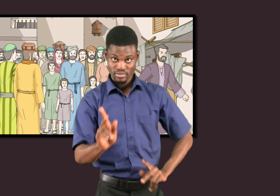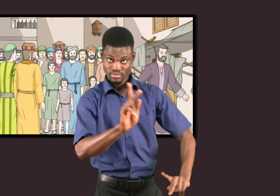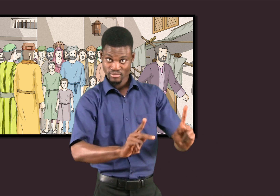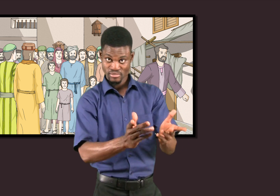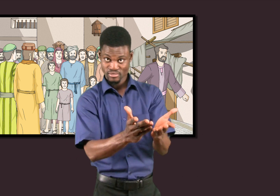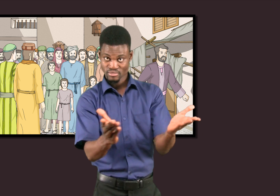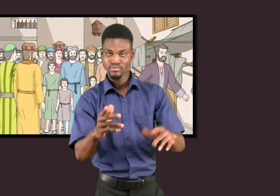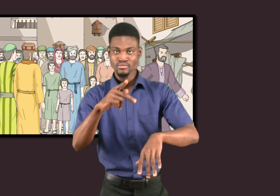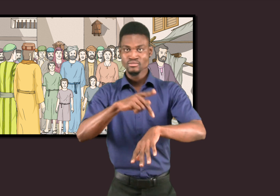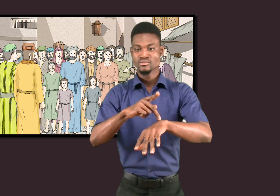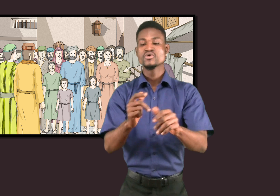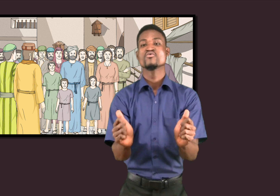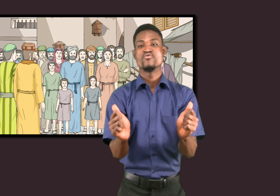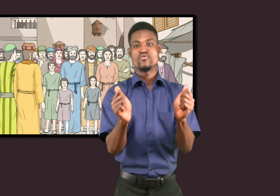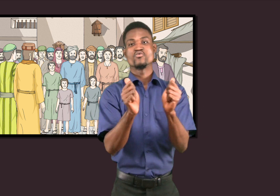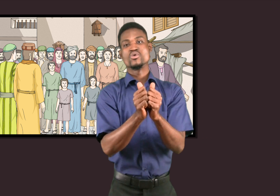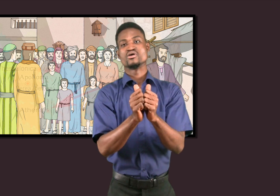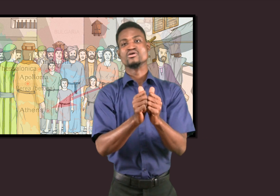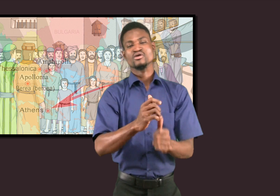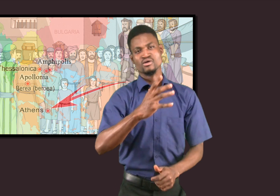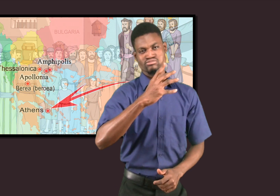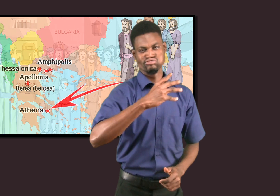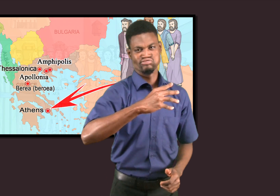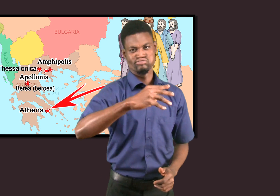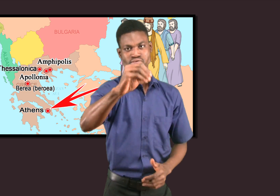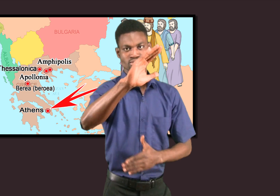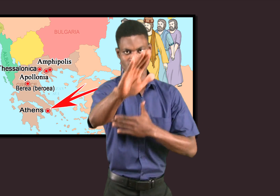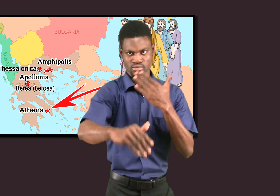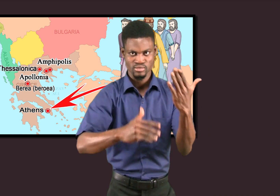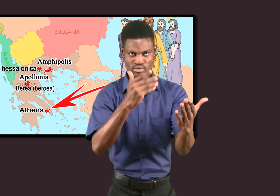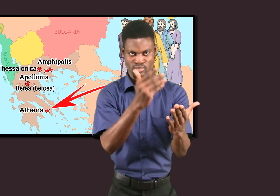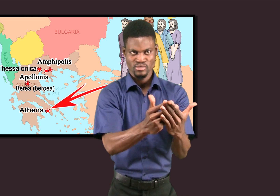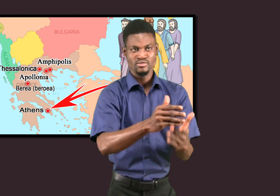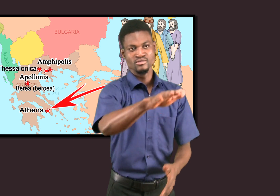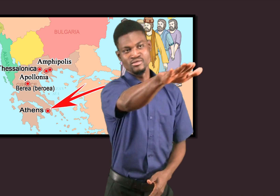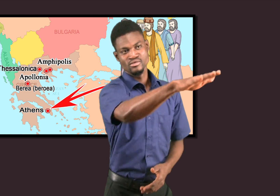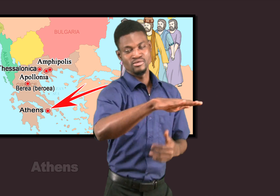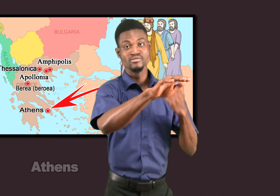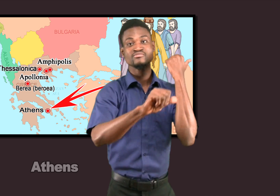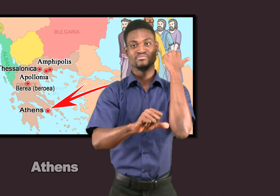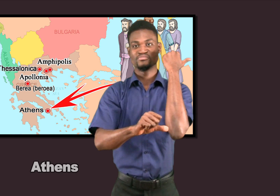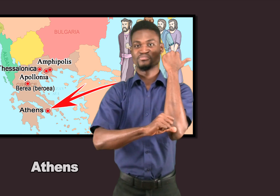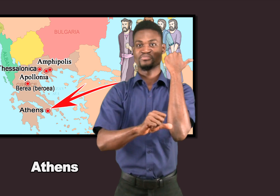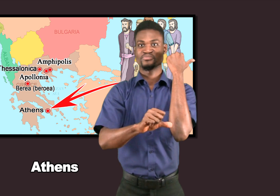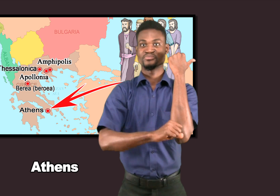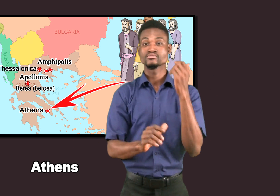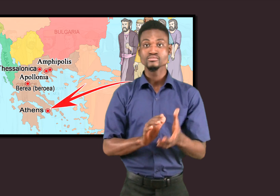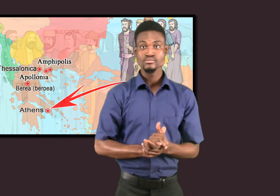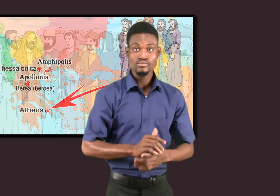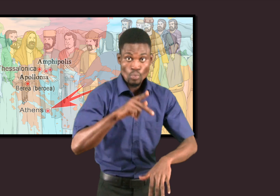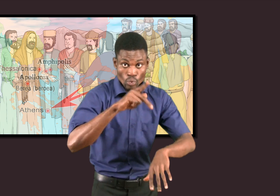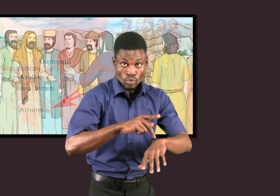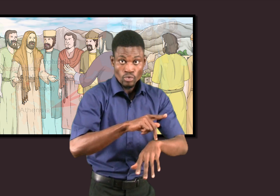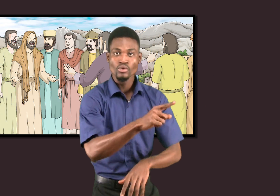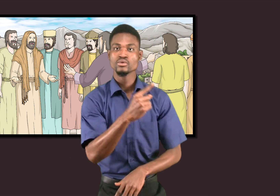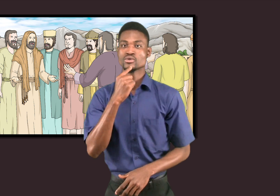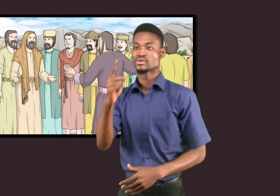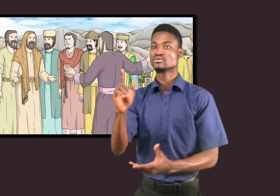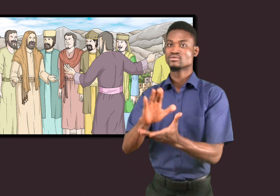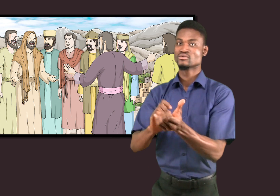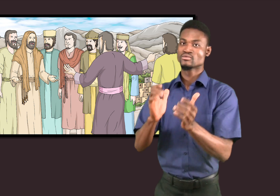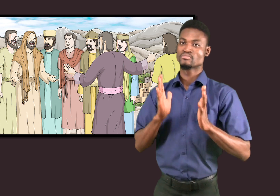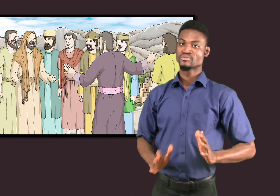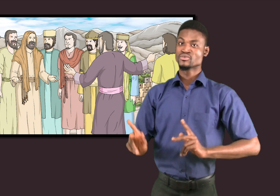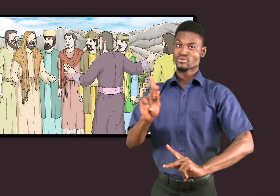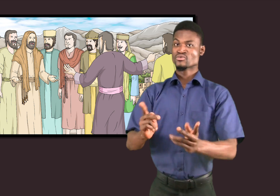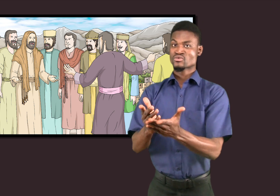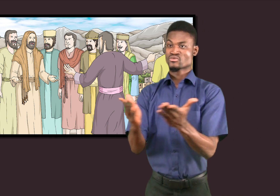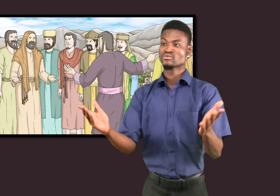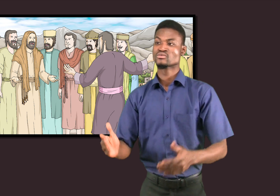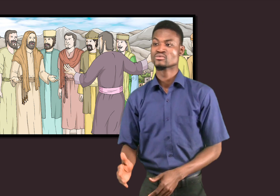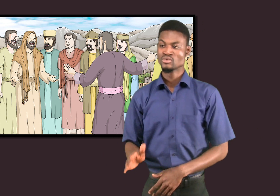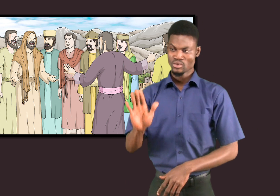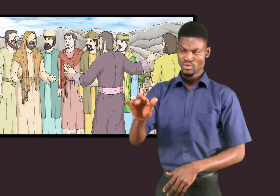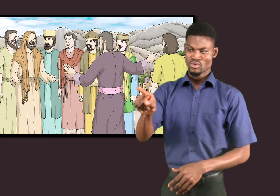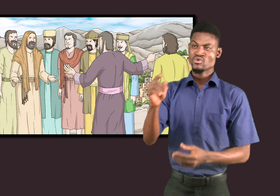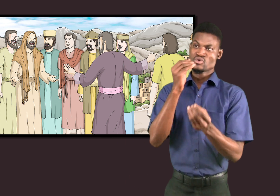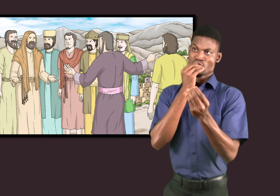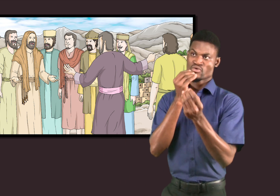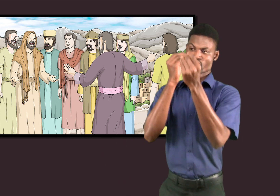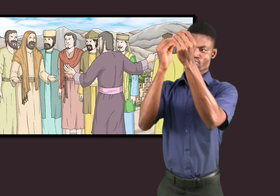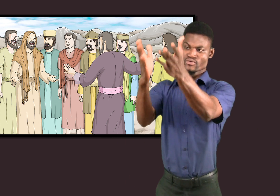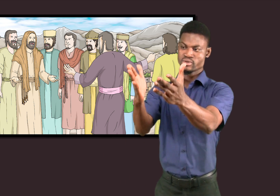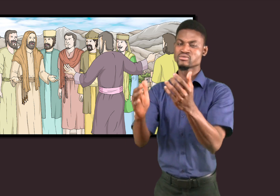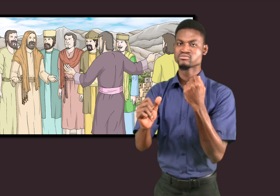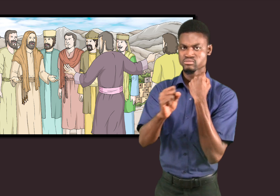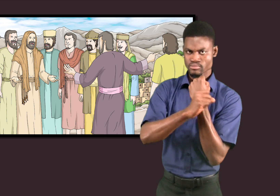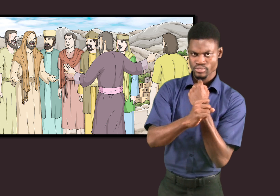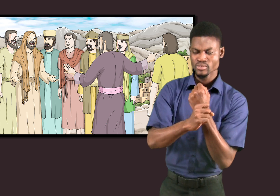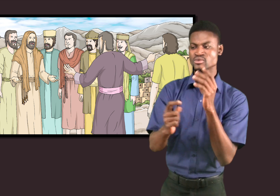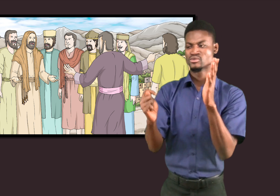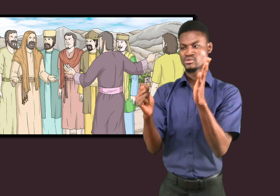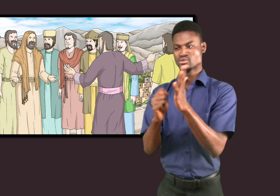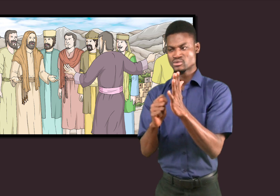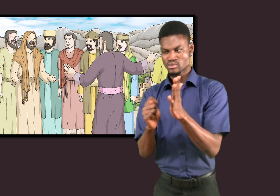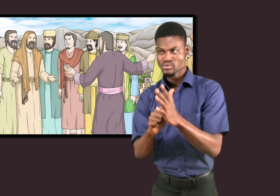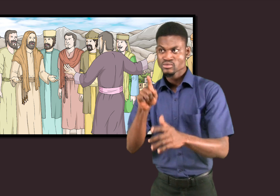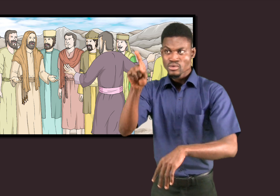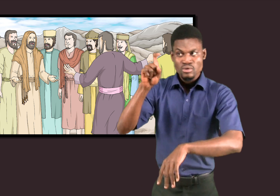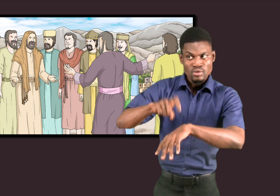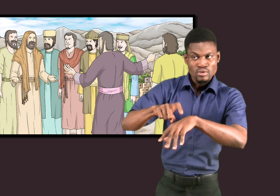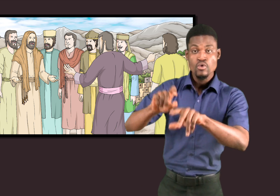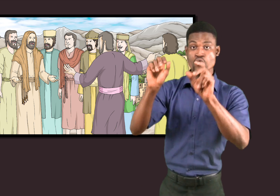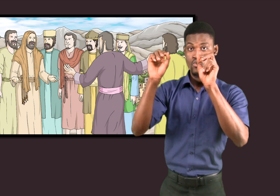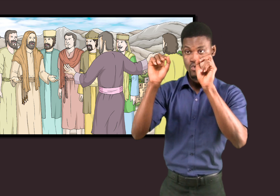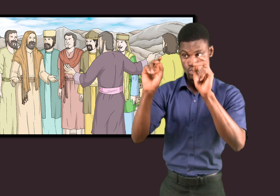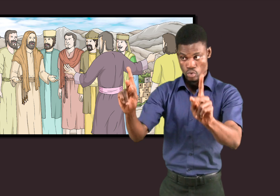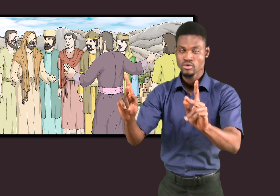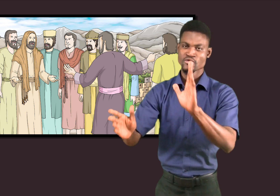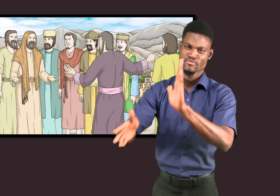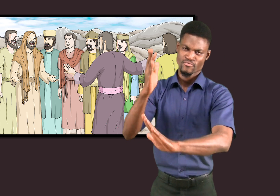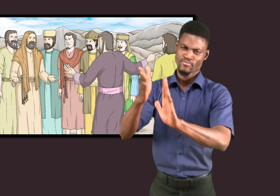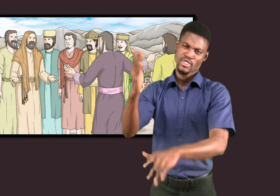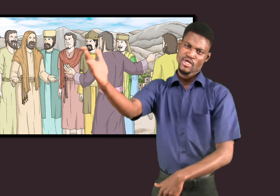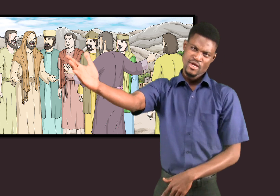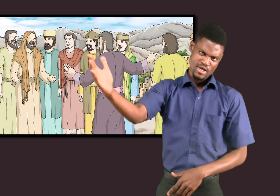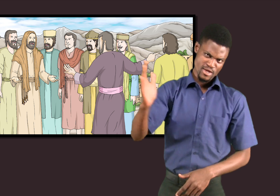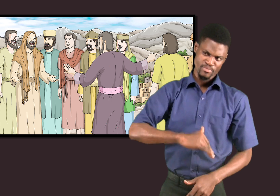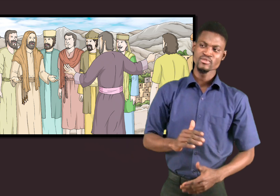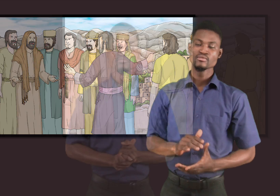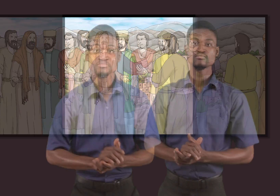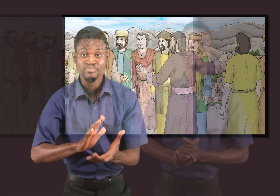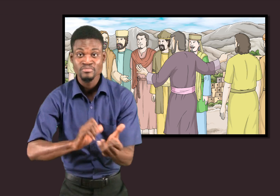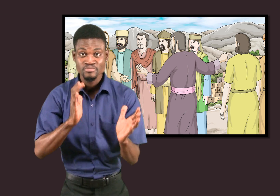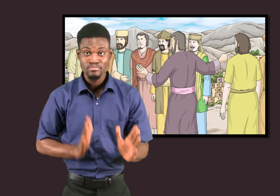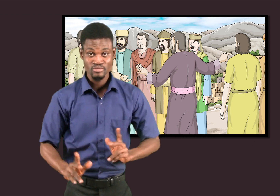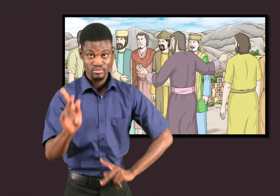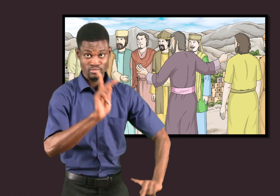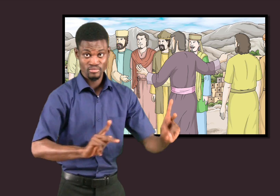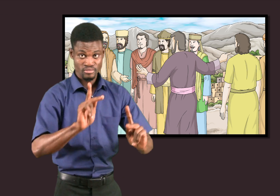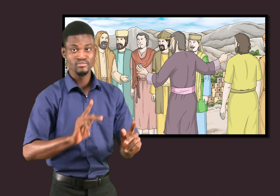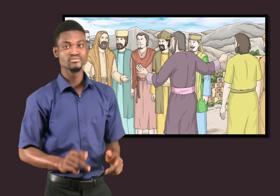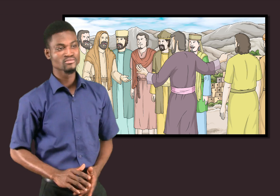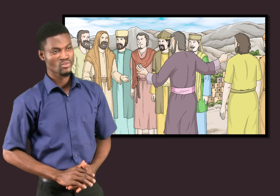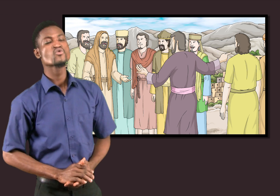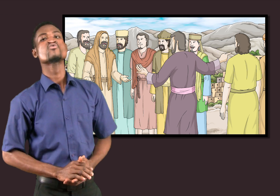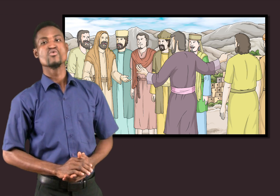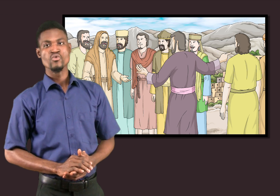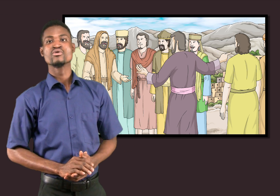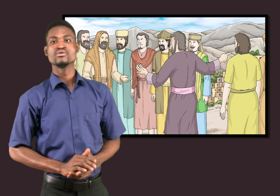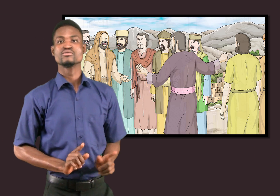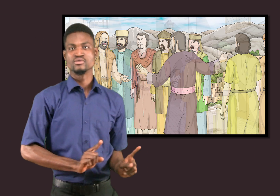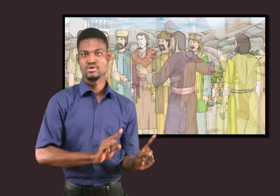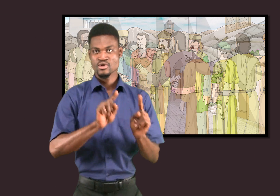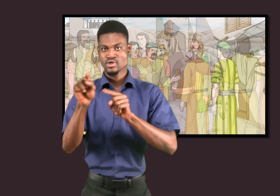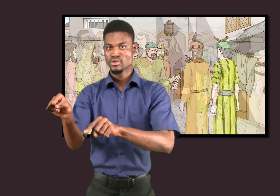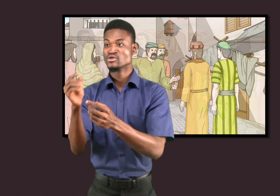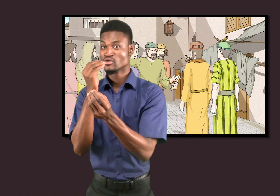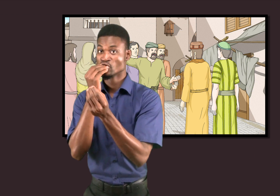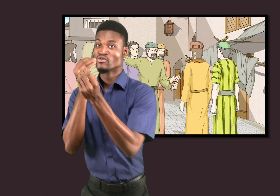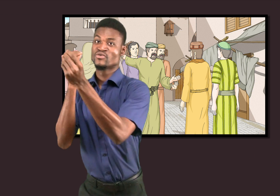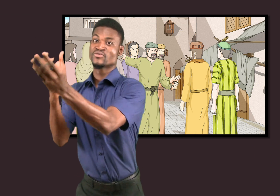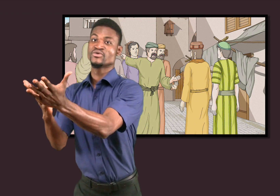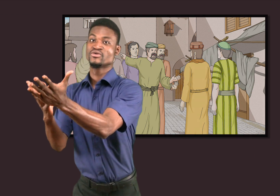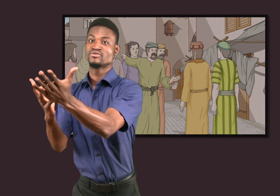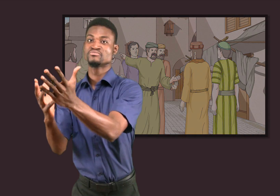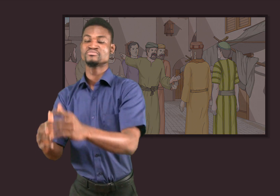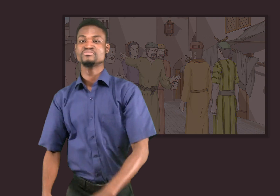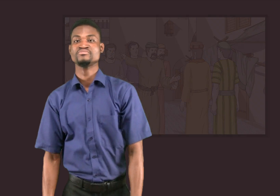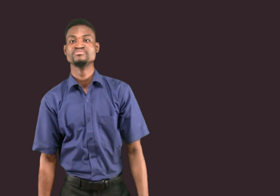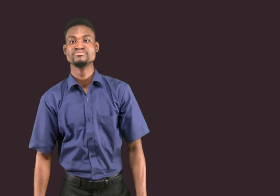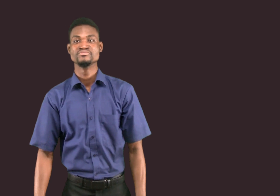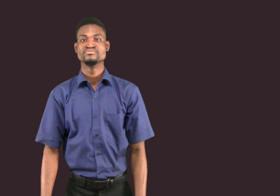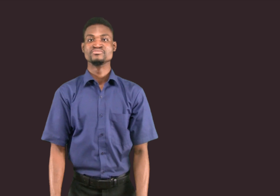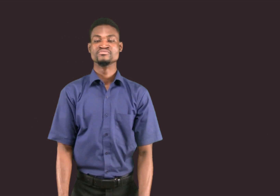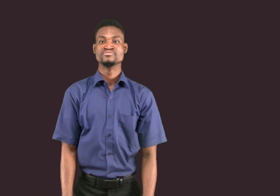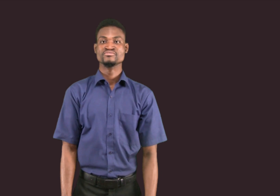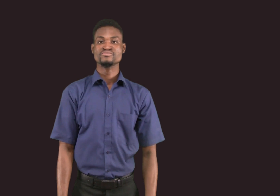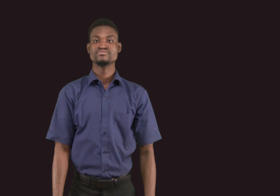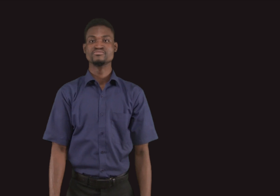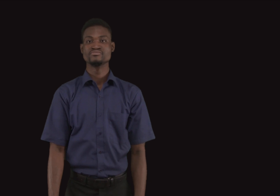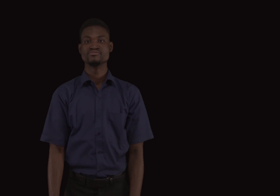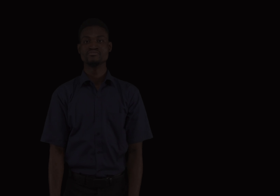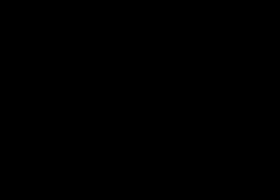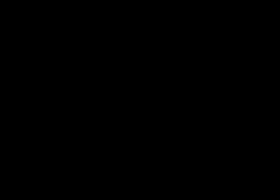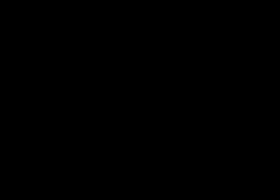Those who escorted Paul brought him to Athens and then returned with instructions for Silas and Timothy to join him as soon as possible.